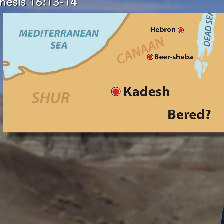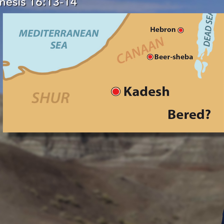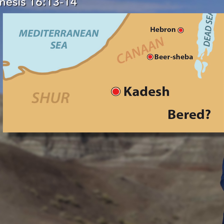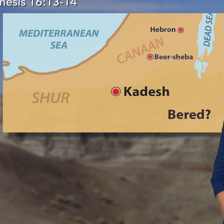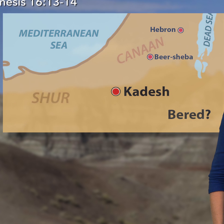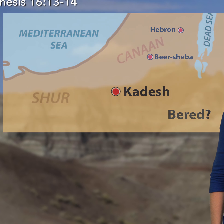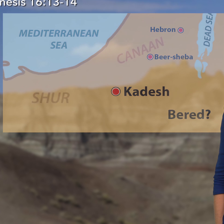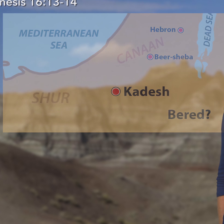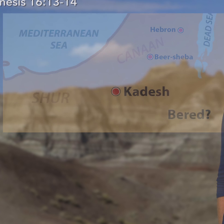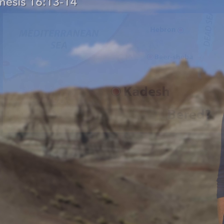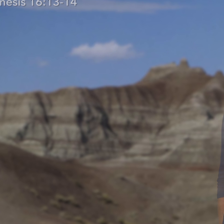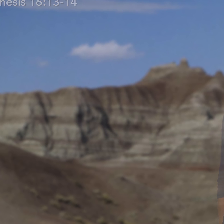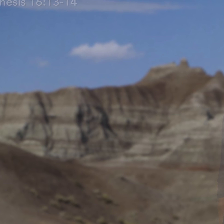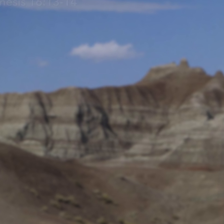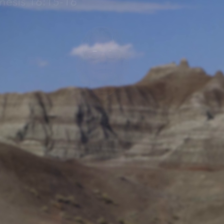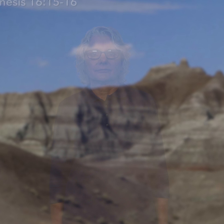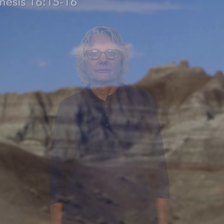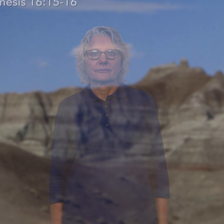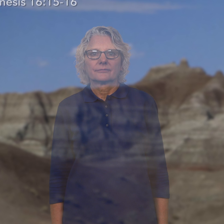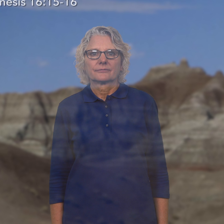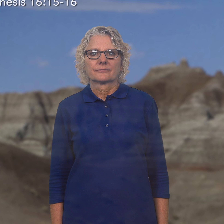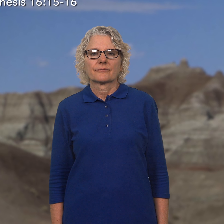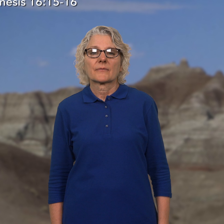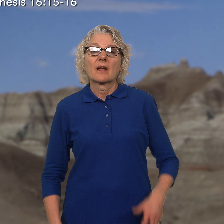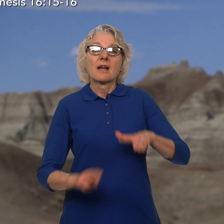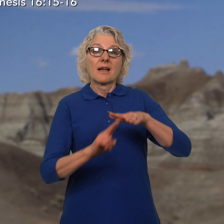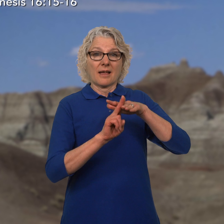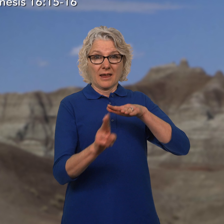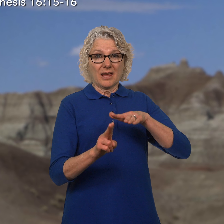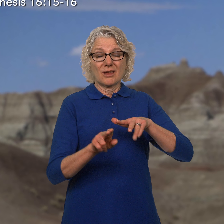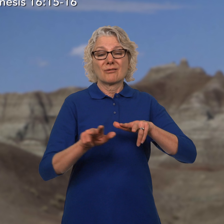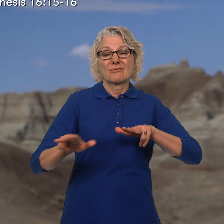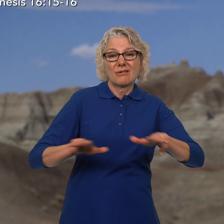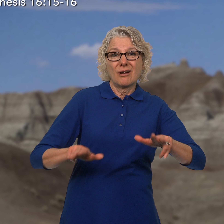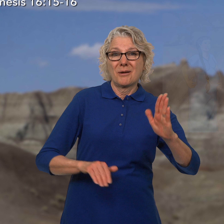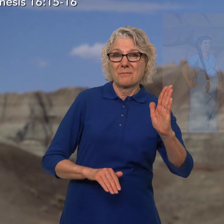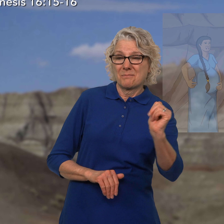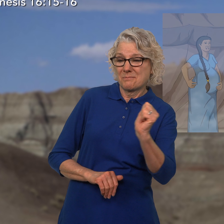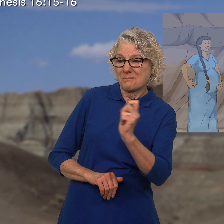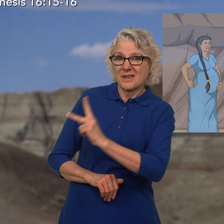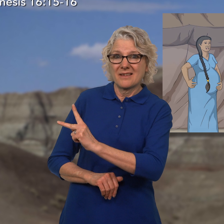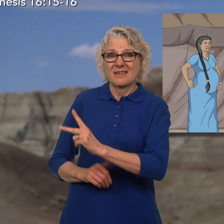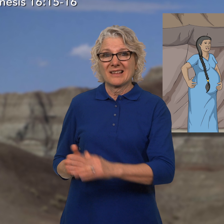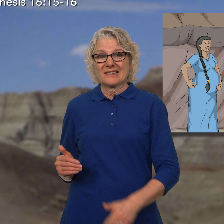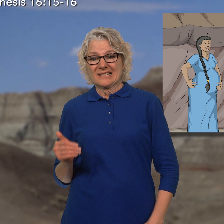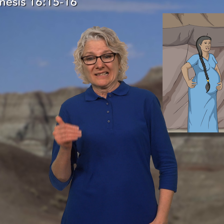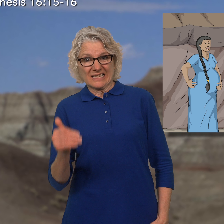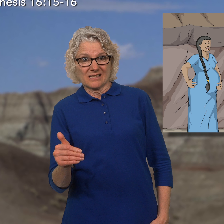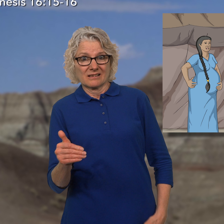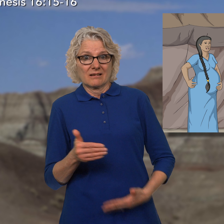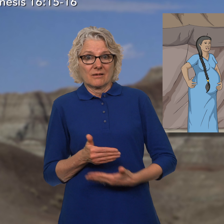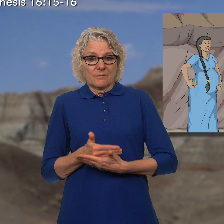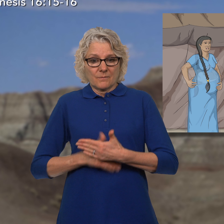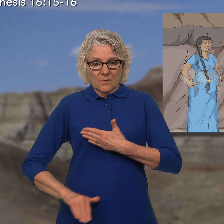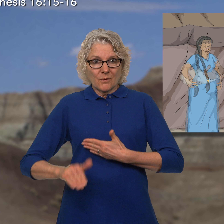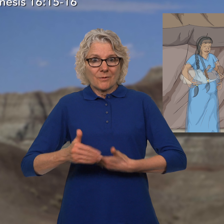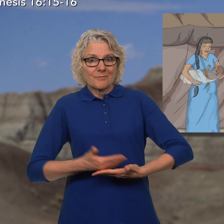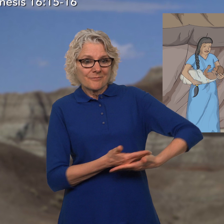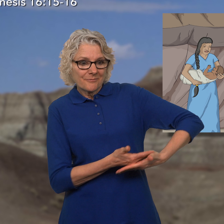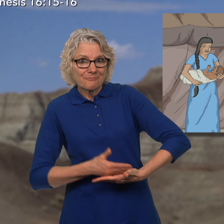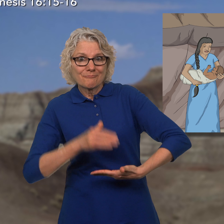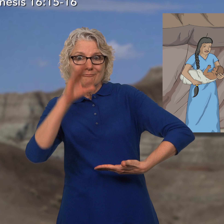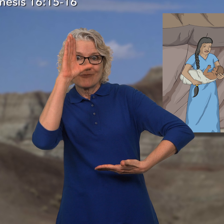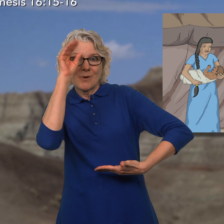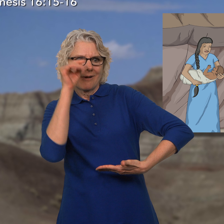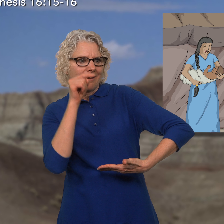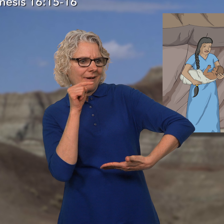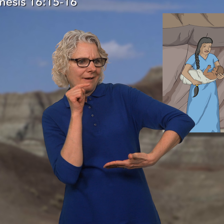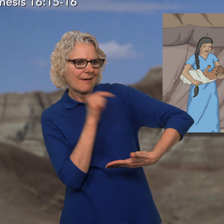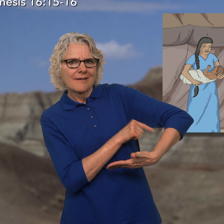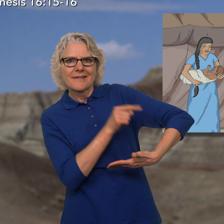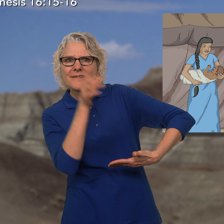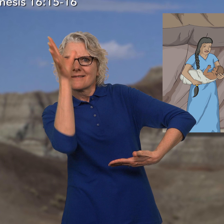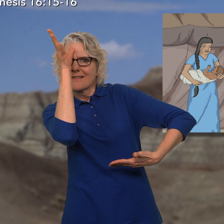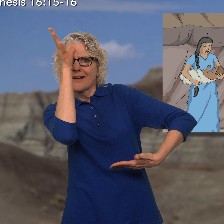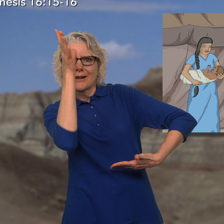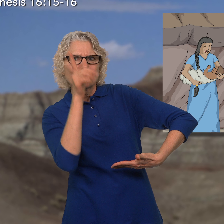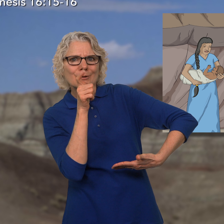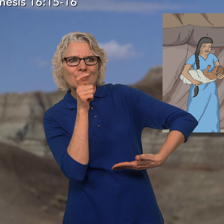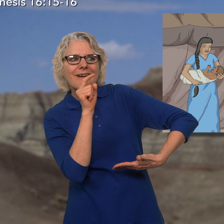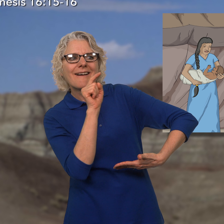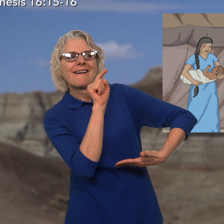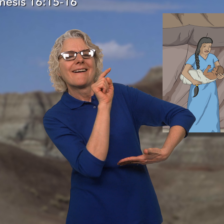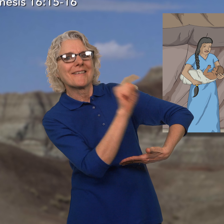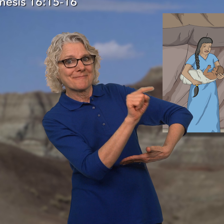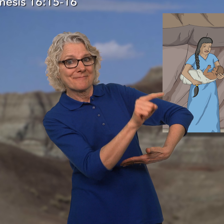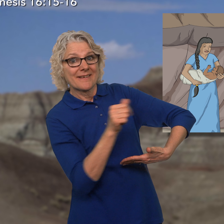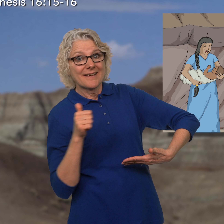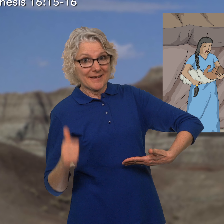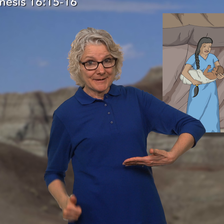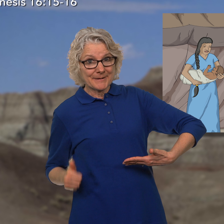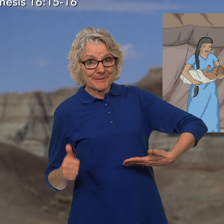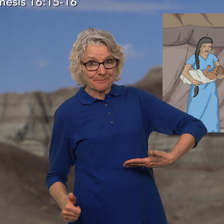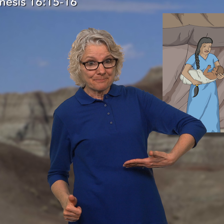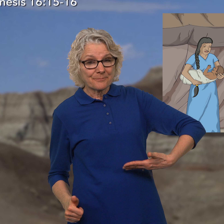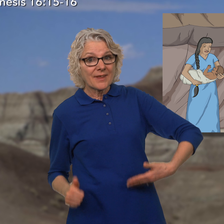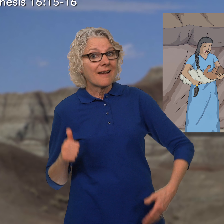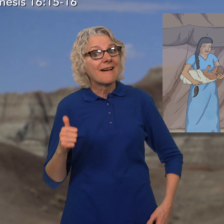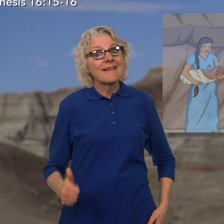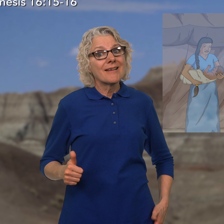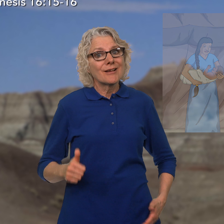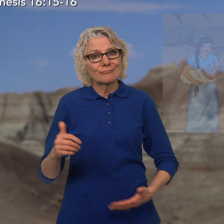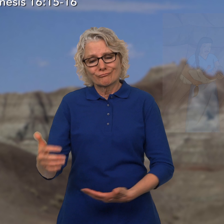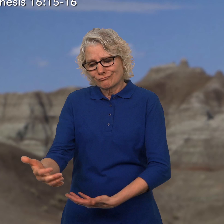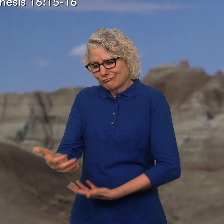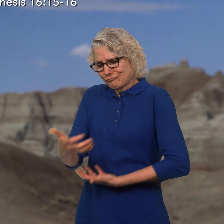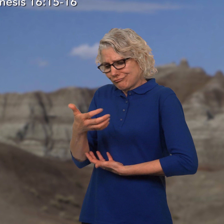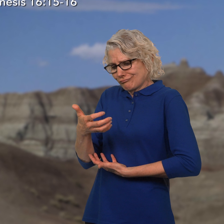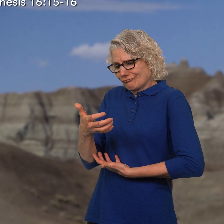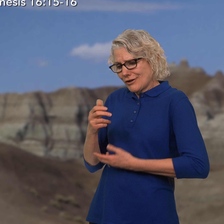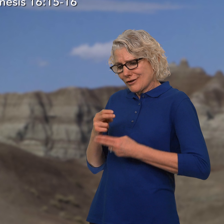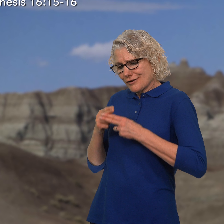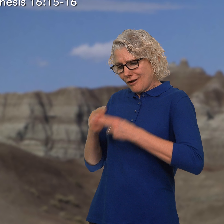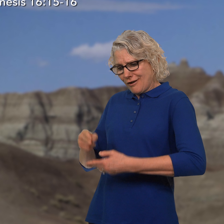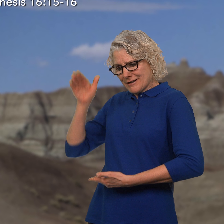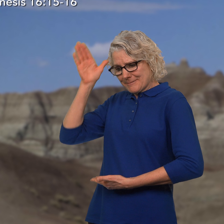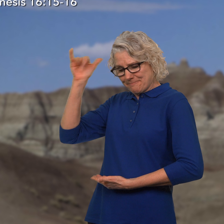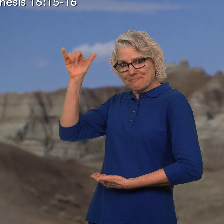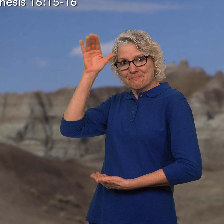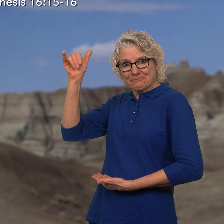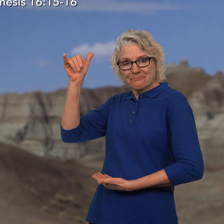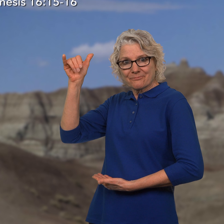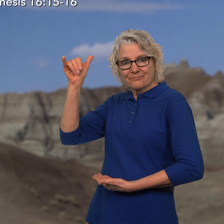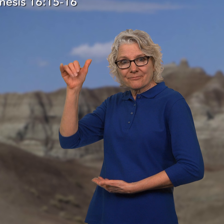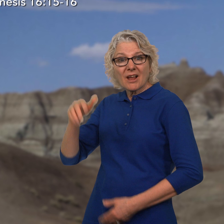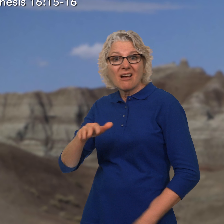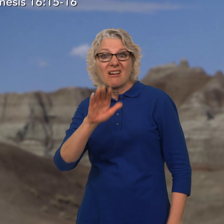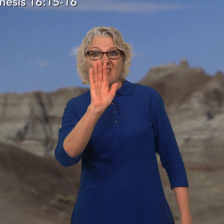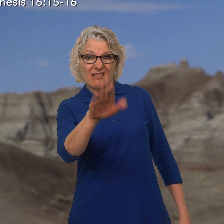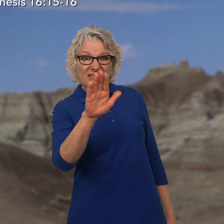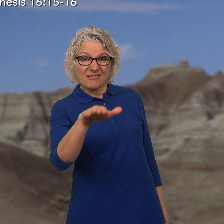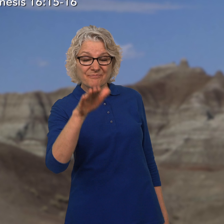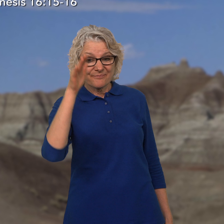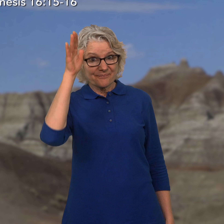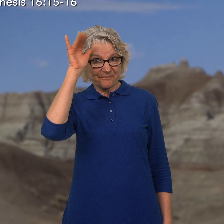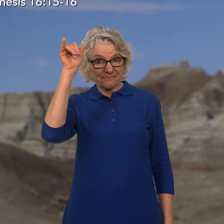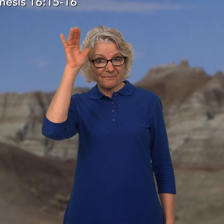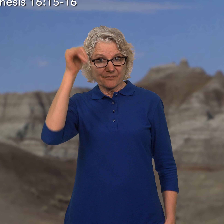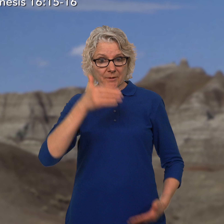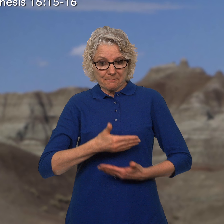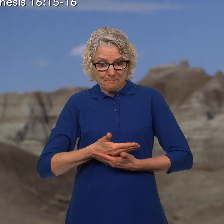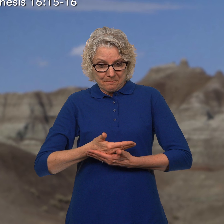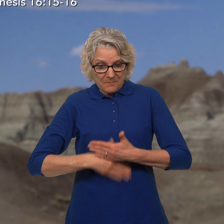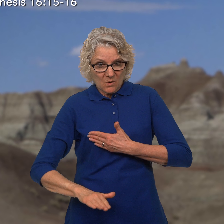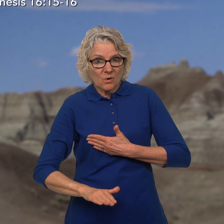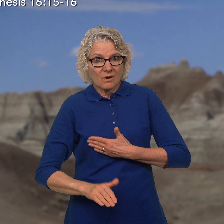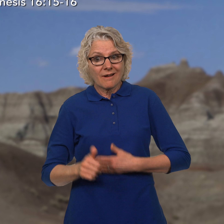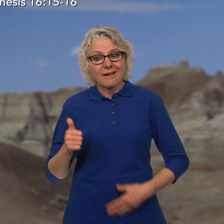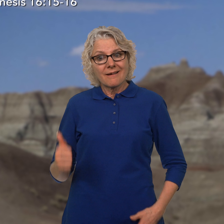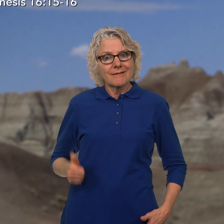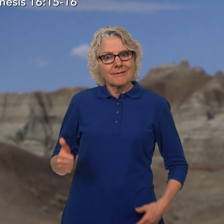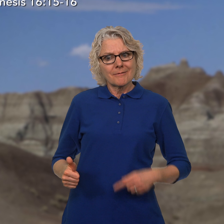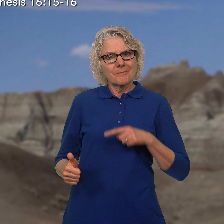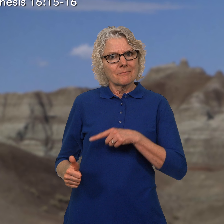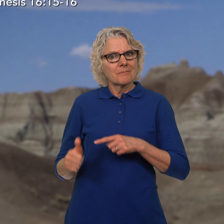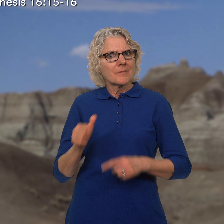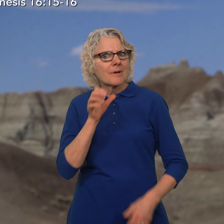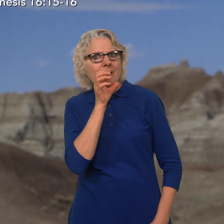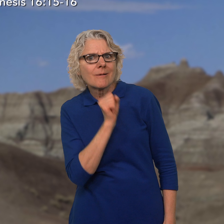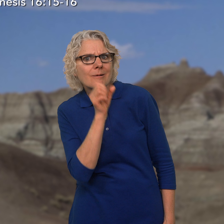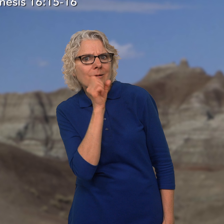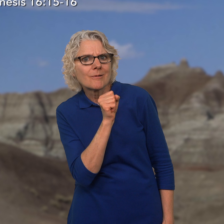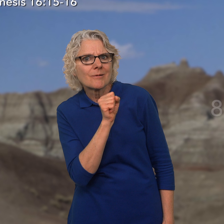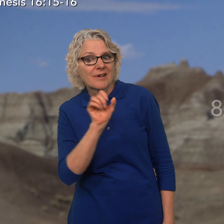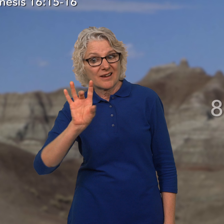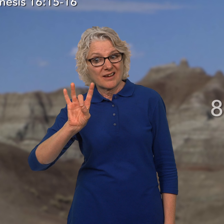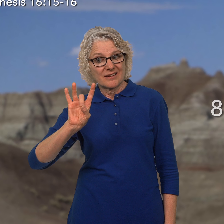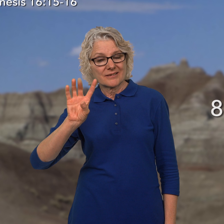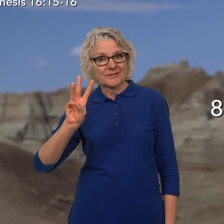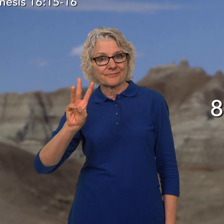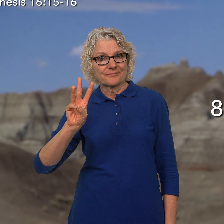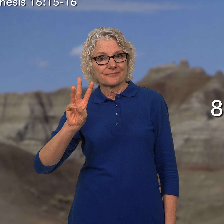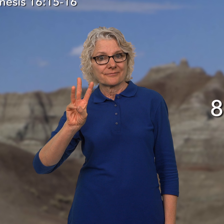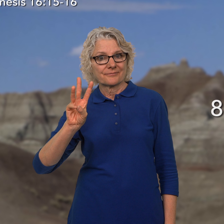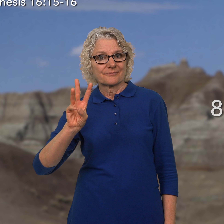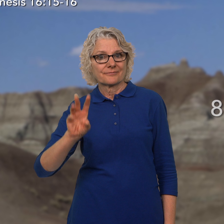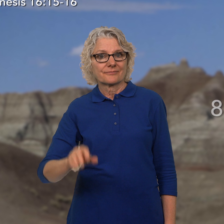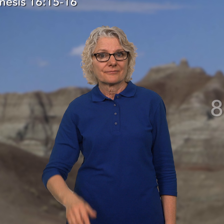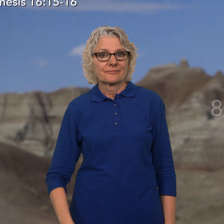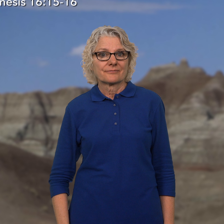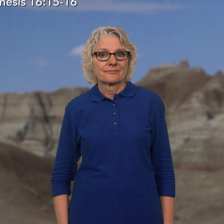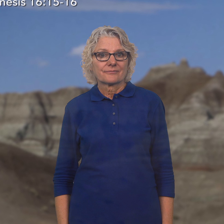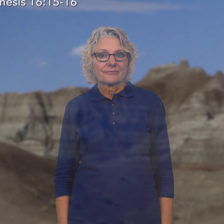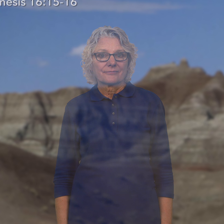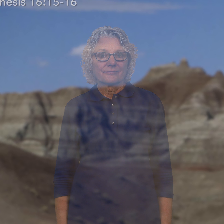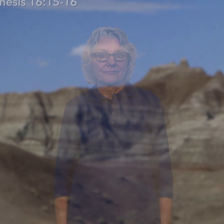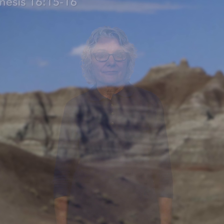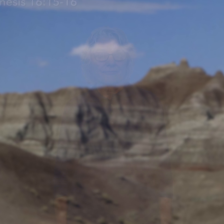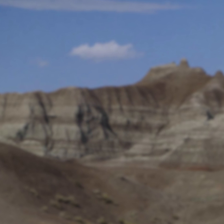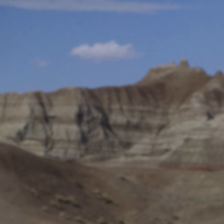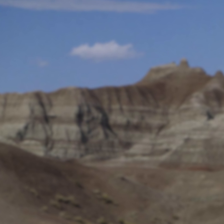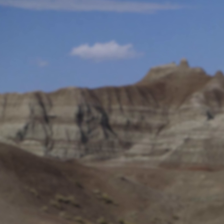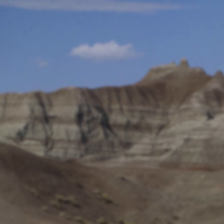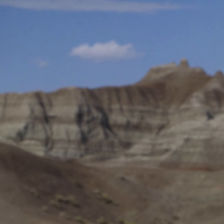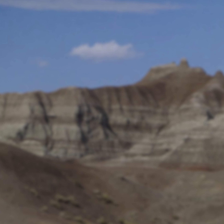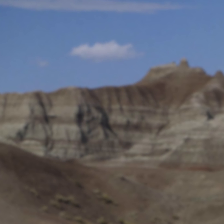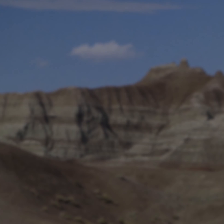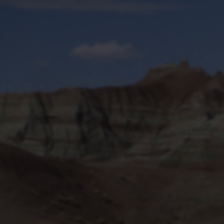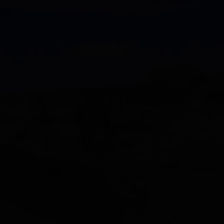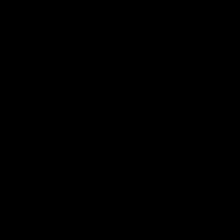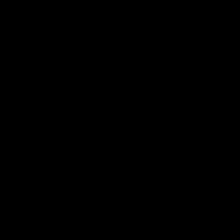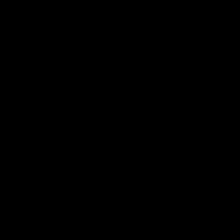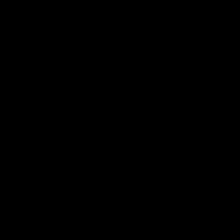And Hagar bore Abram a son, and Abram gave the name Ishmael to the son she had borne. Abram was eighty-six years old when Hagar bore Ishmael to him.